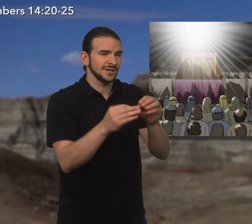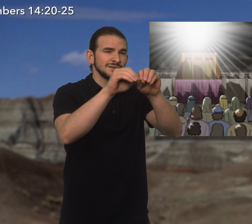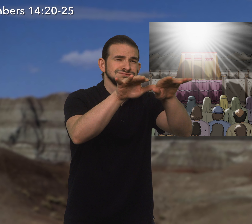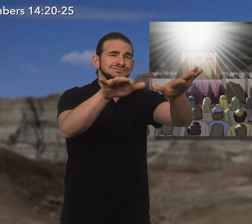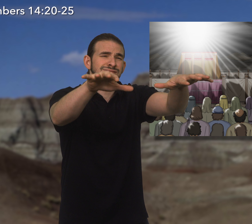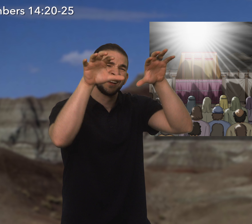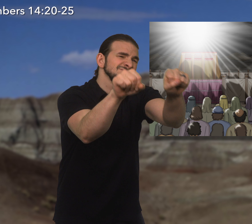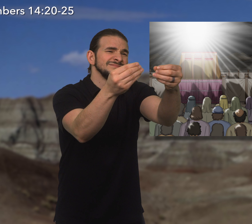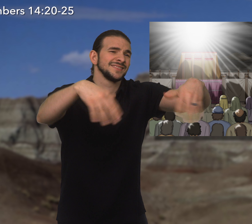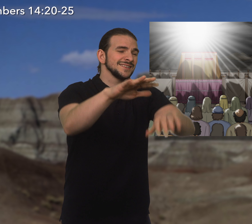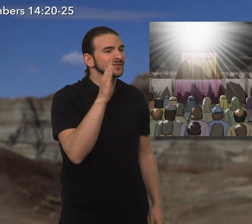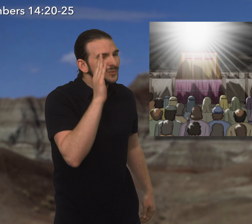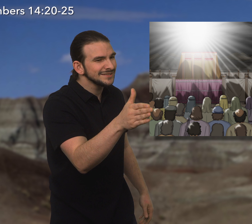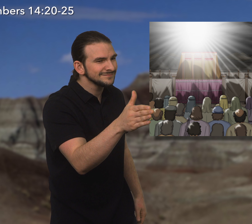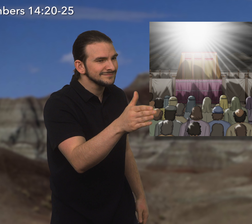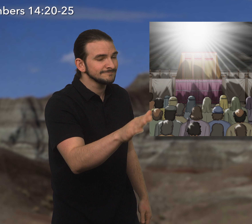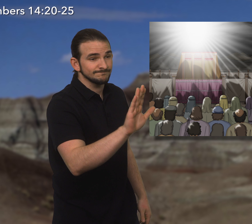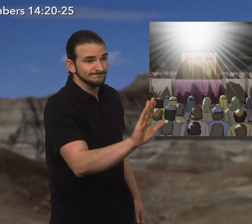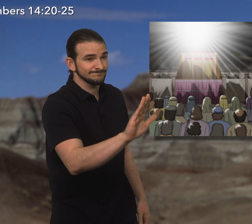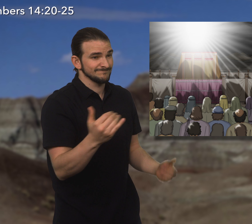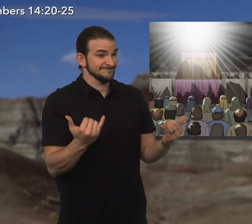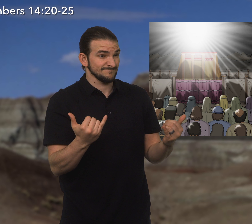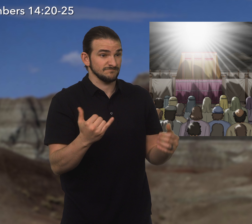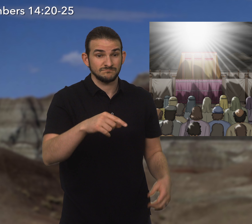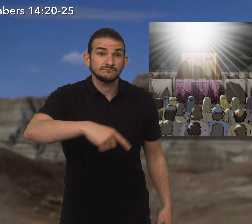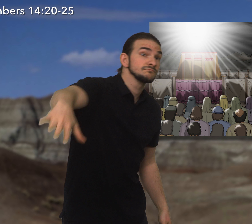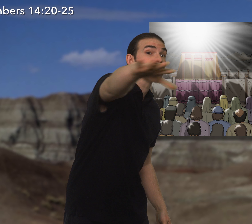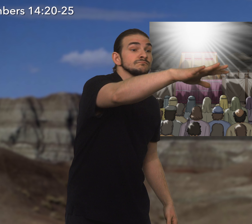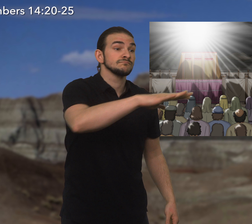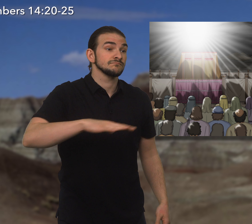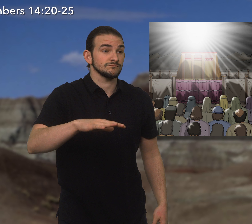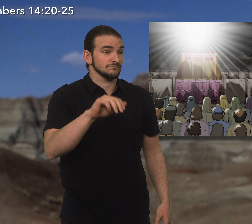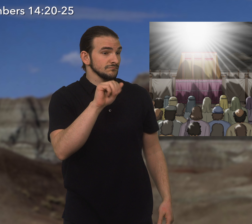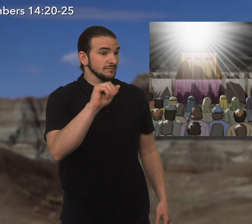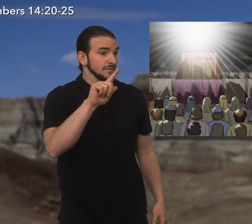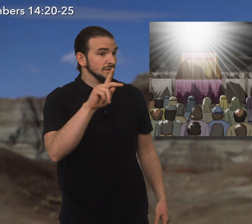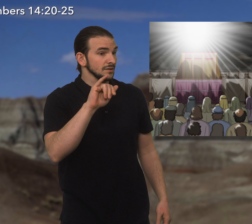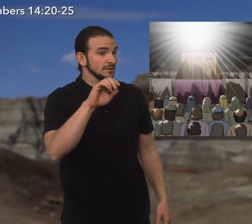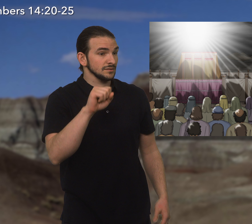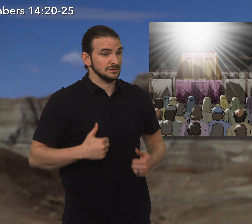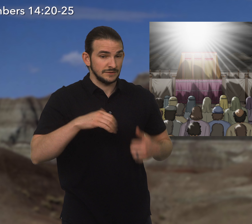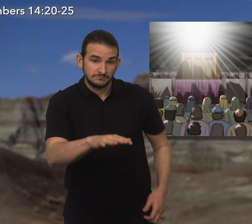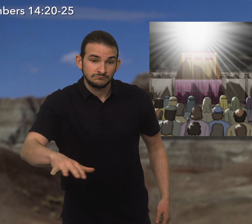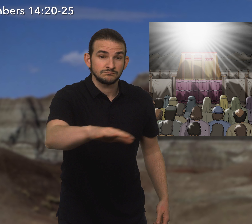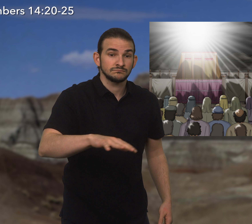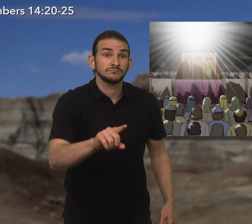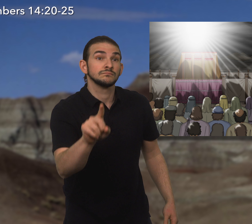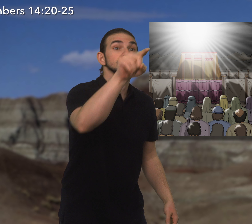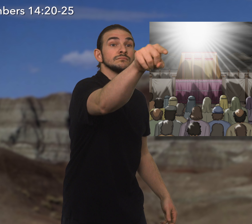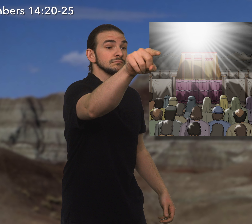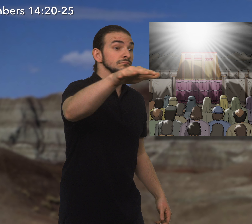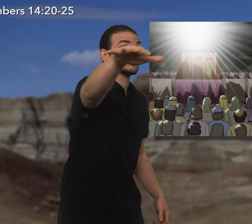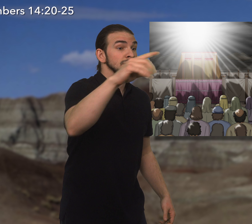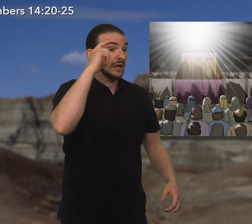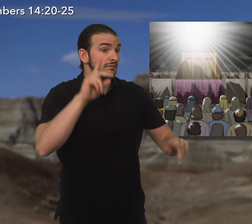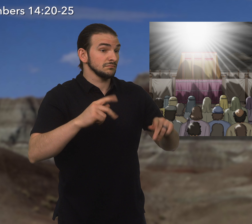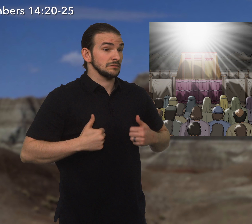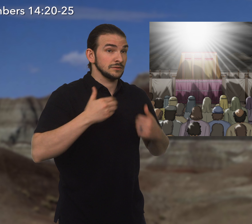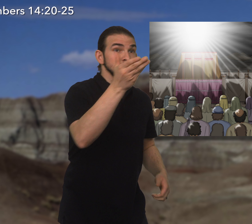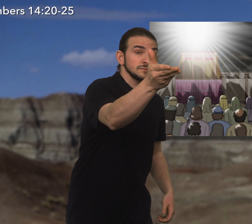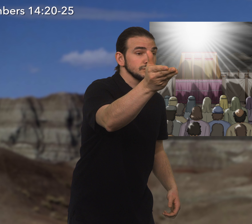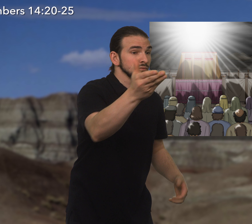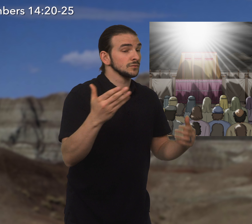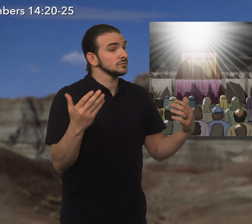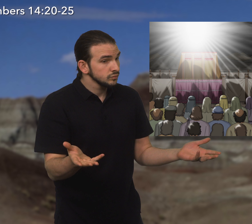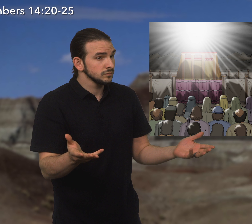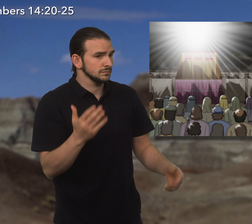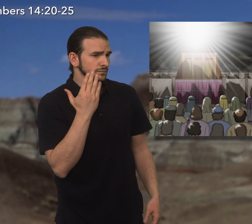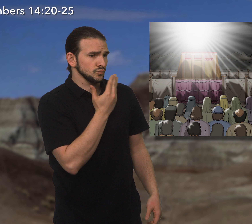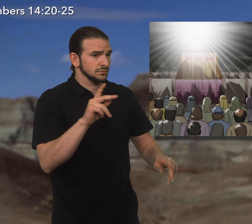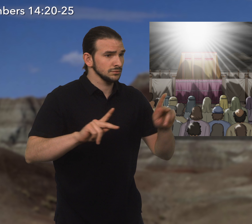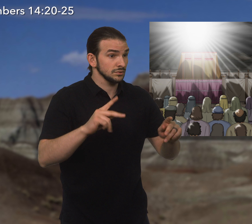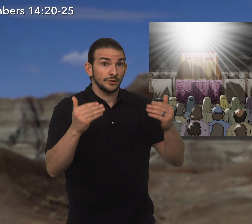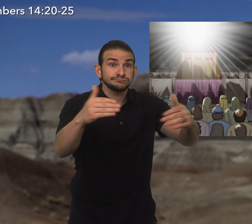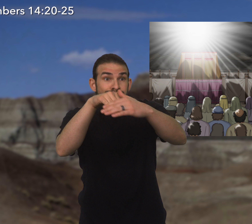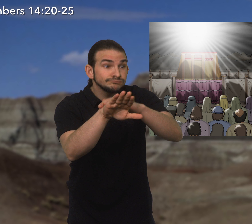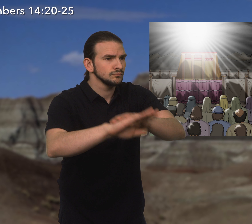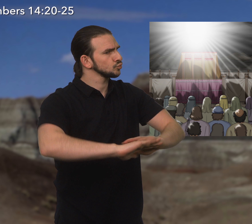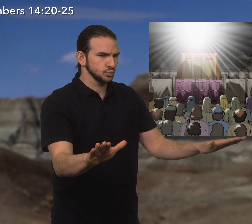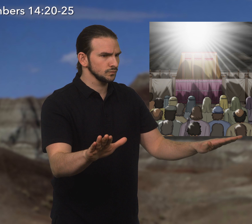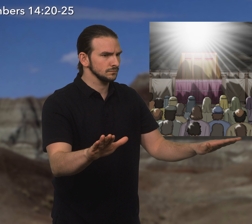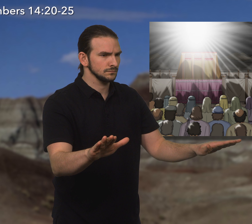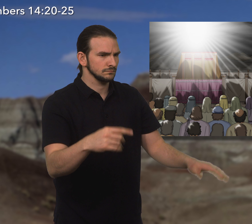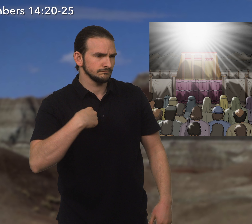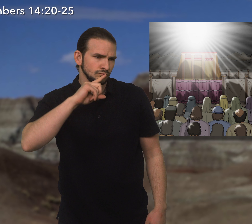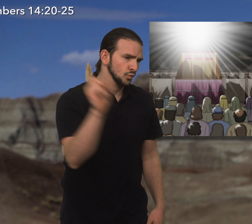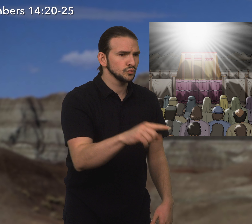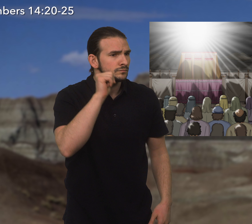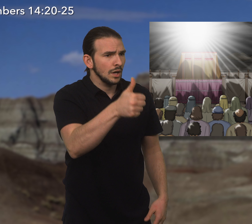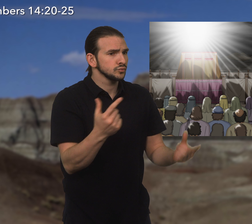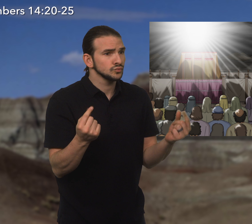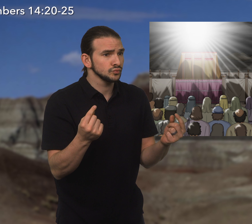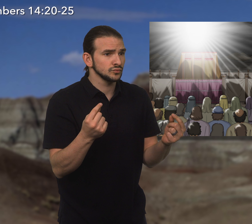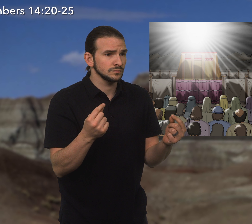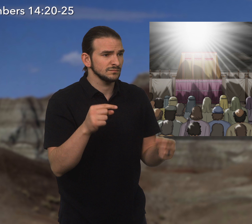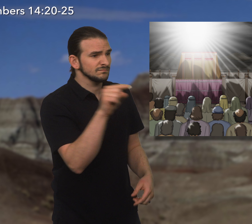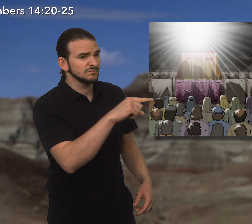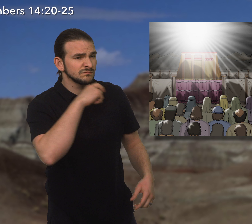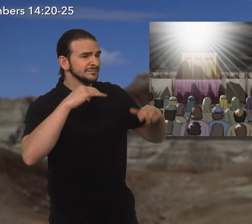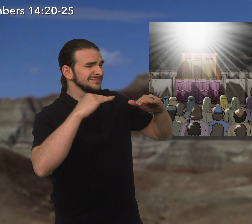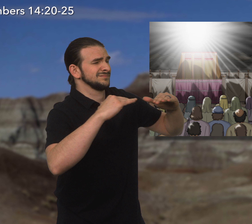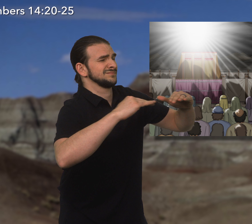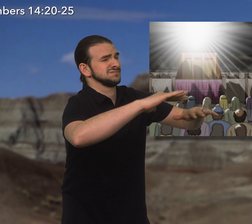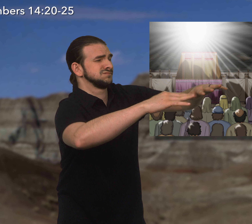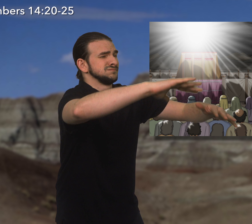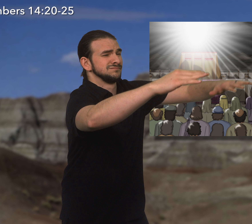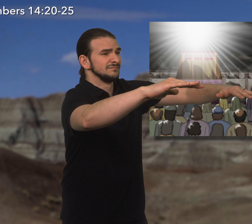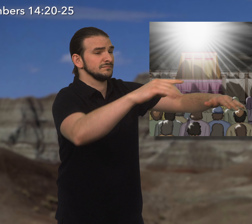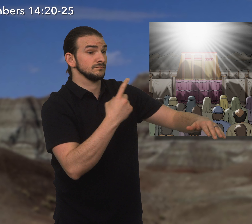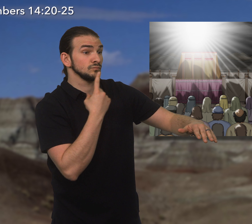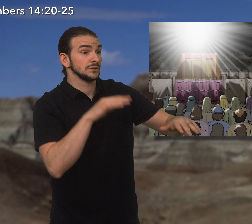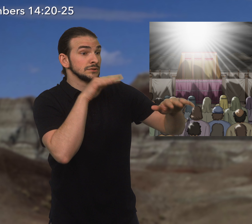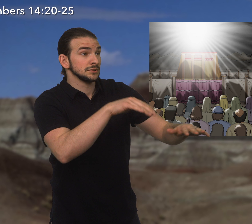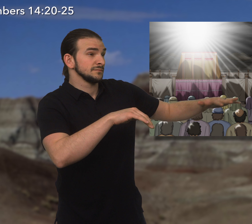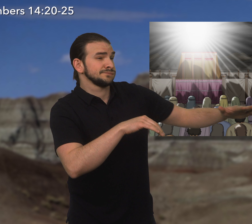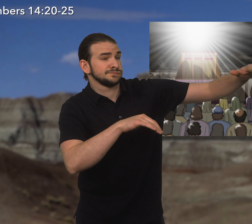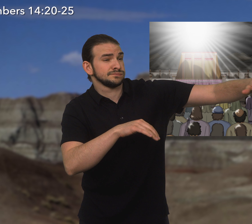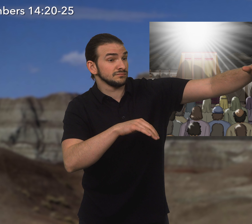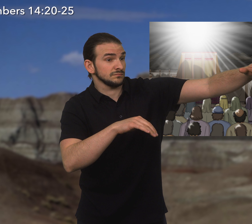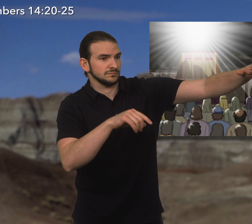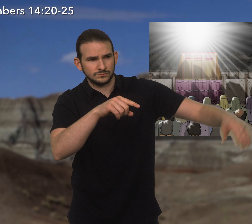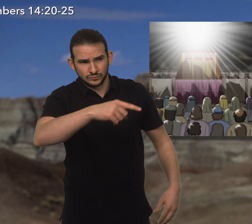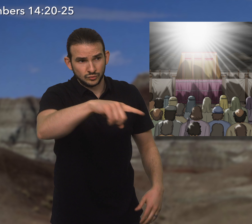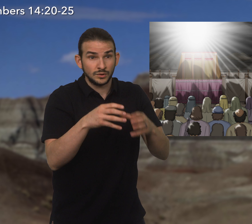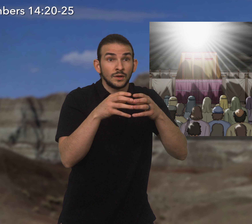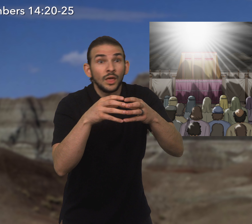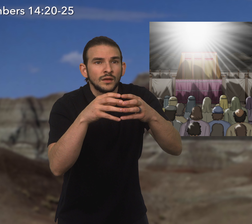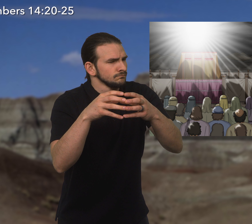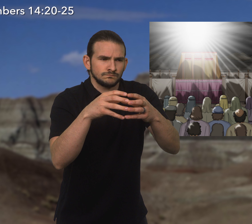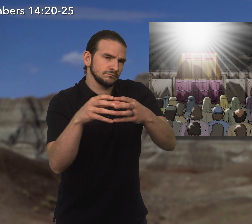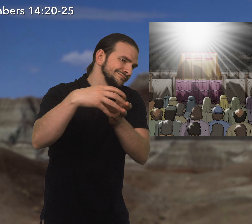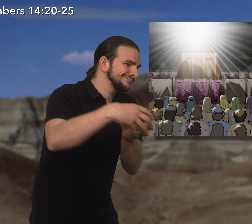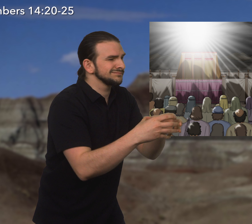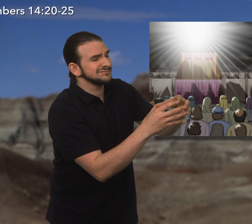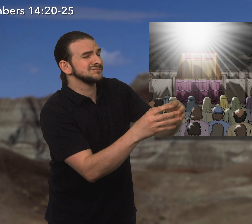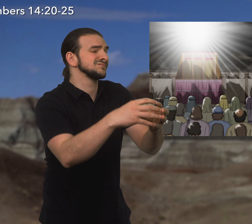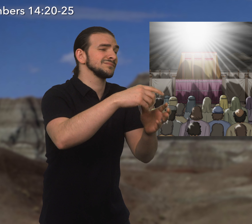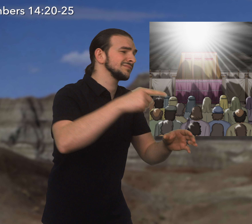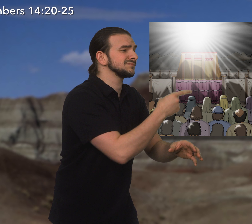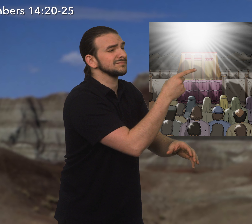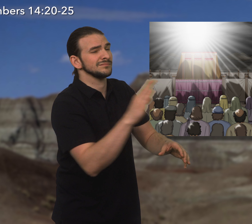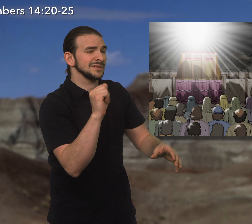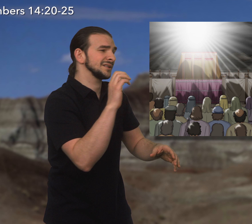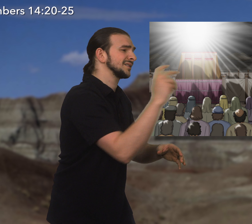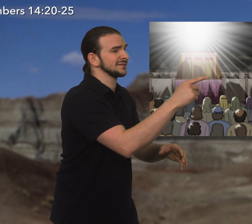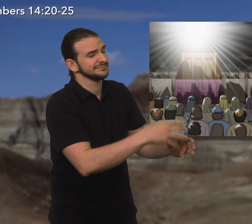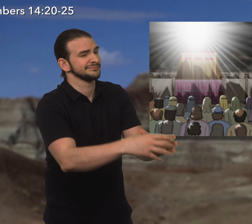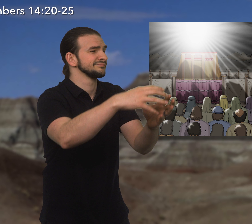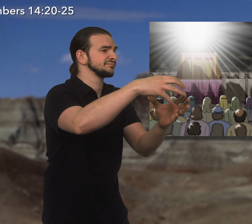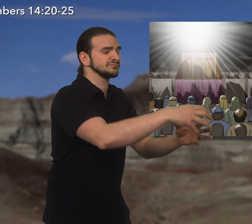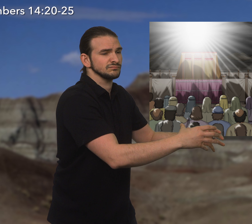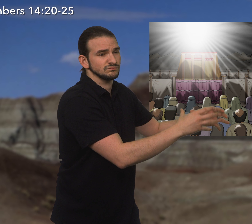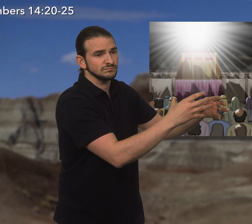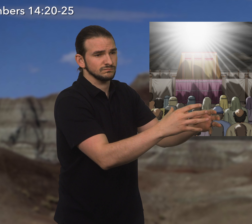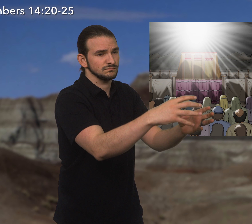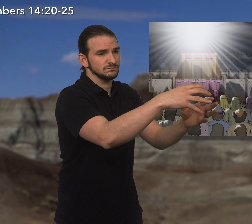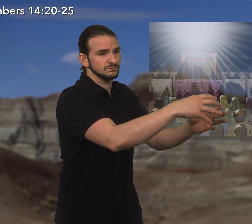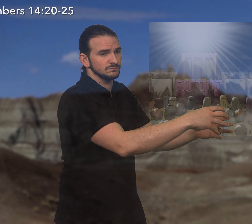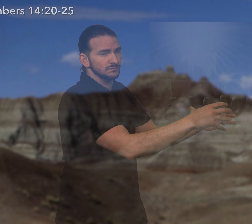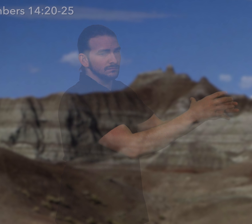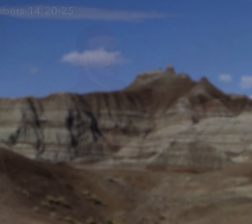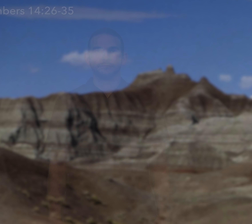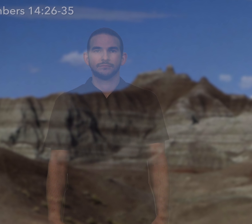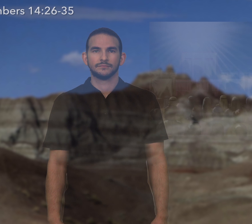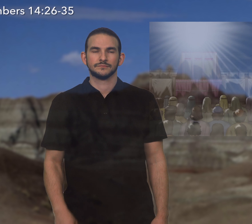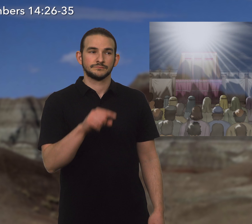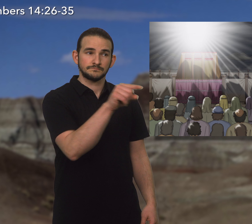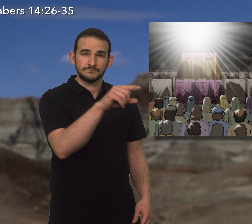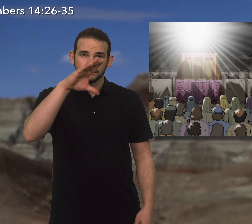Now since the Amalekites and Canaanites are living in the valleys, turn back tomorrow and head for the wilderness along the route to the Red Sea.”